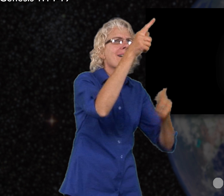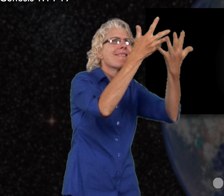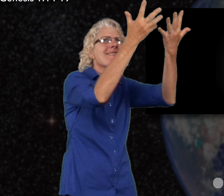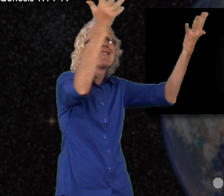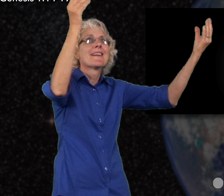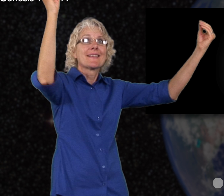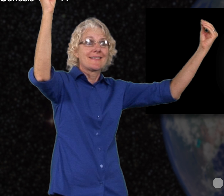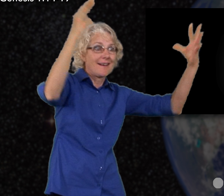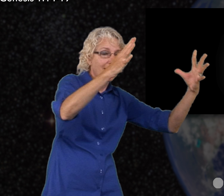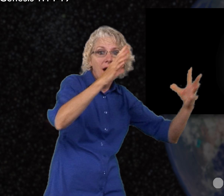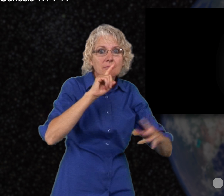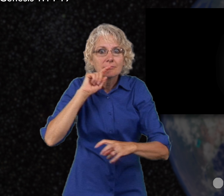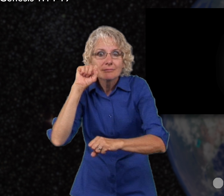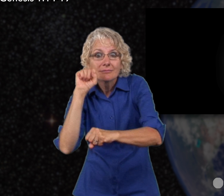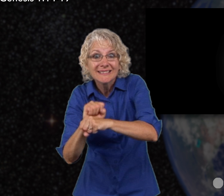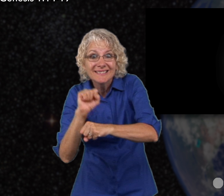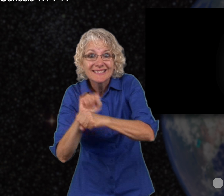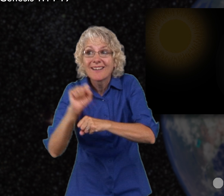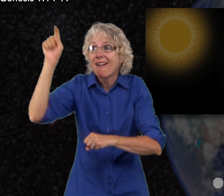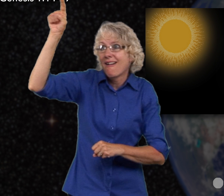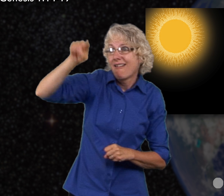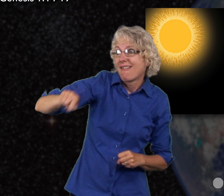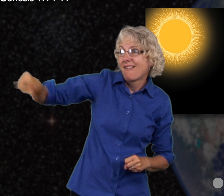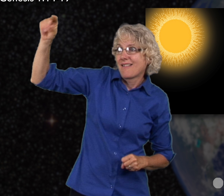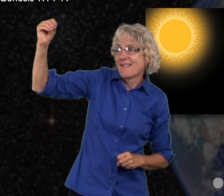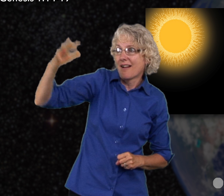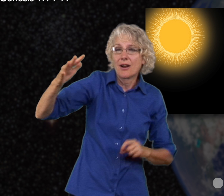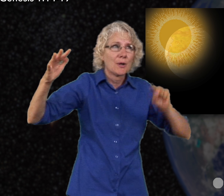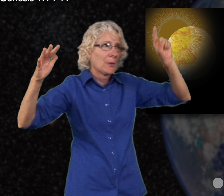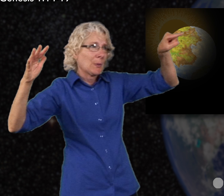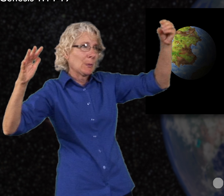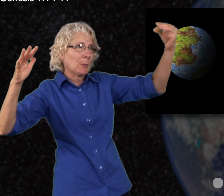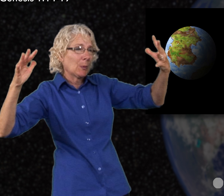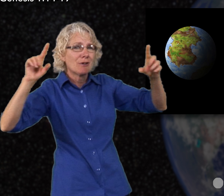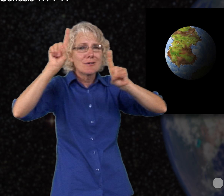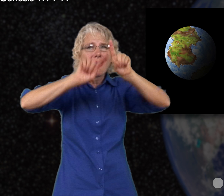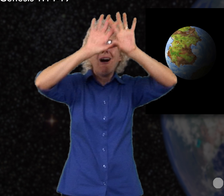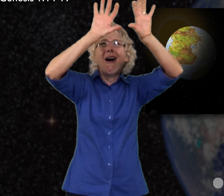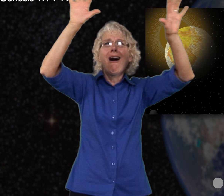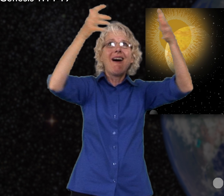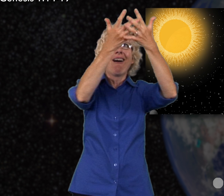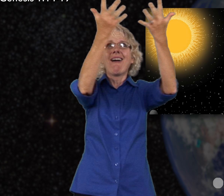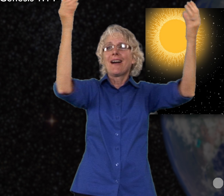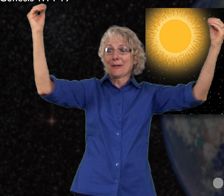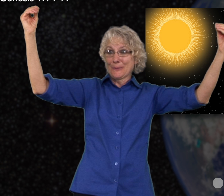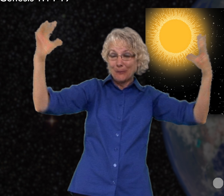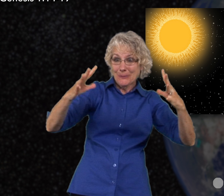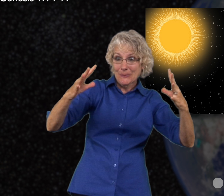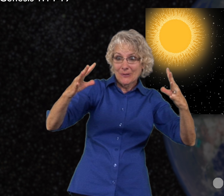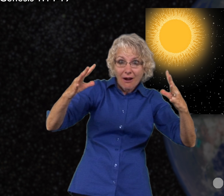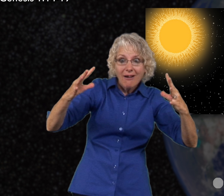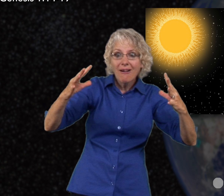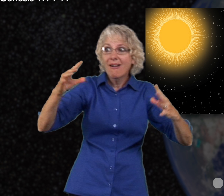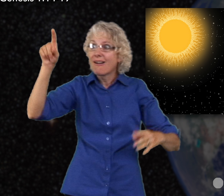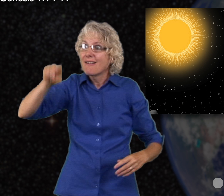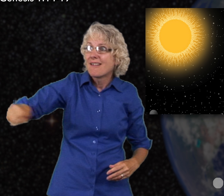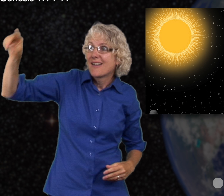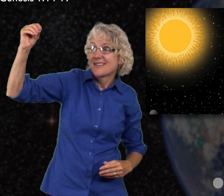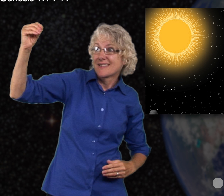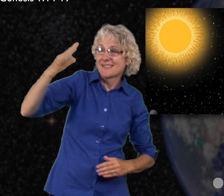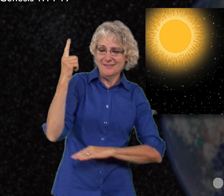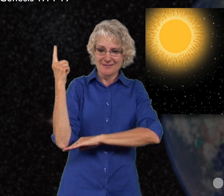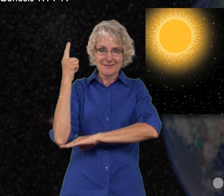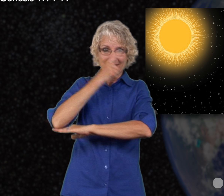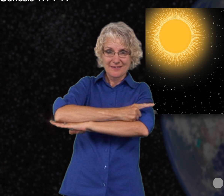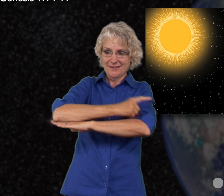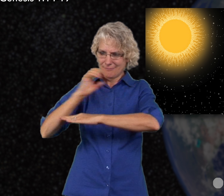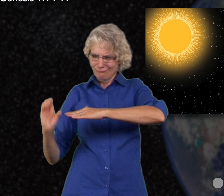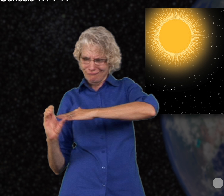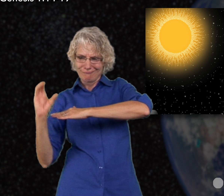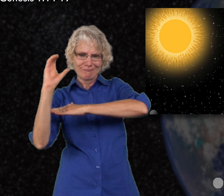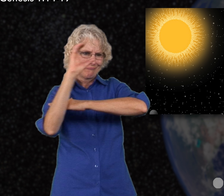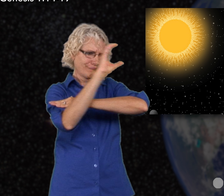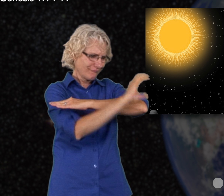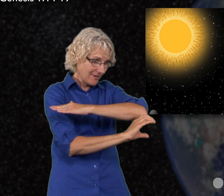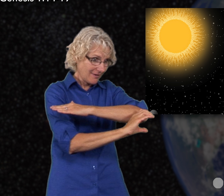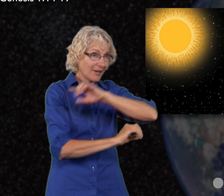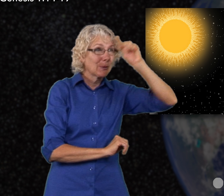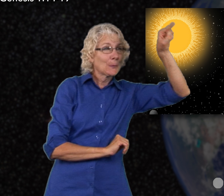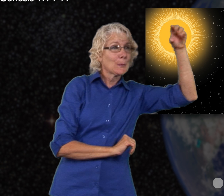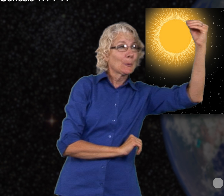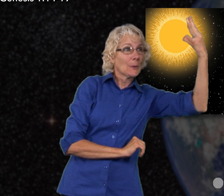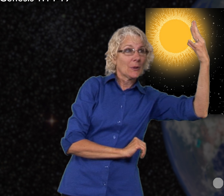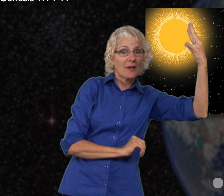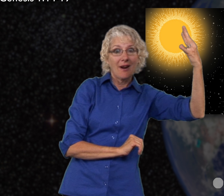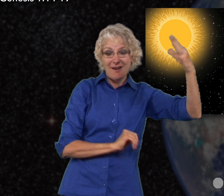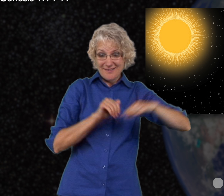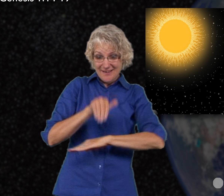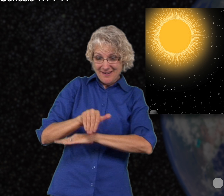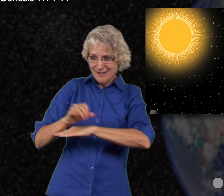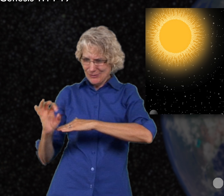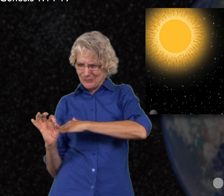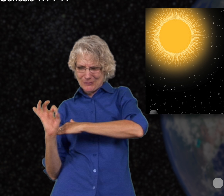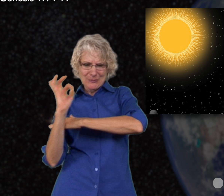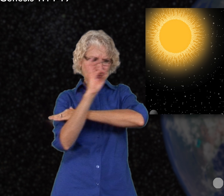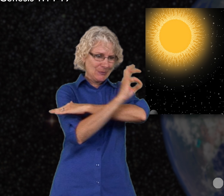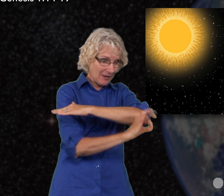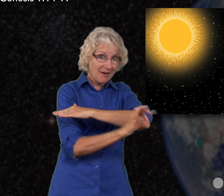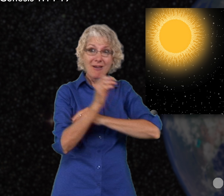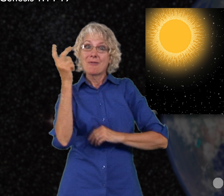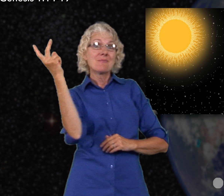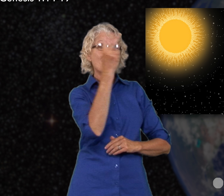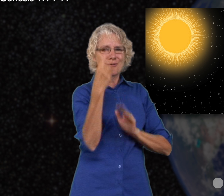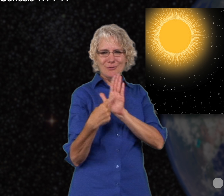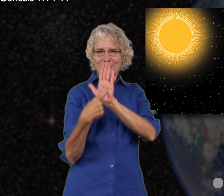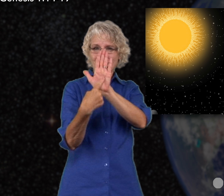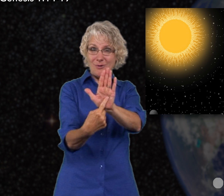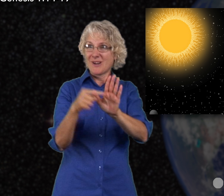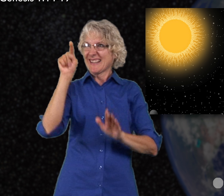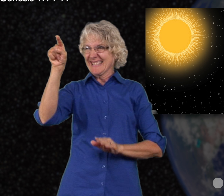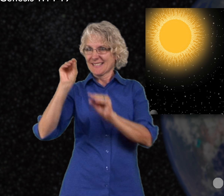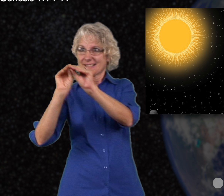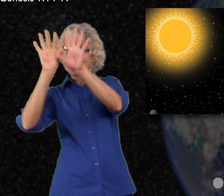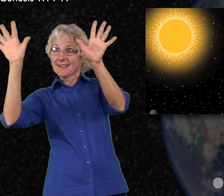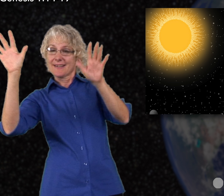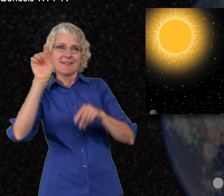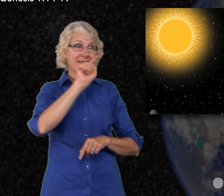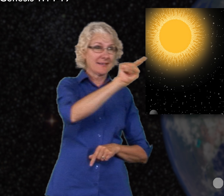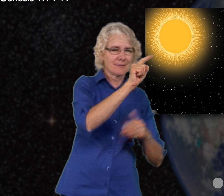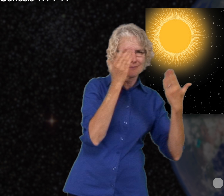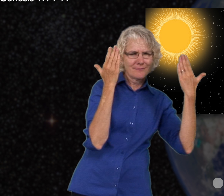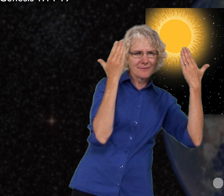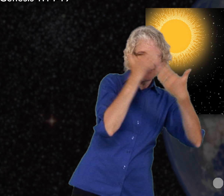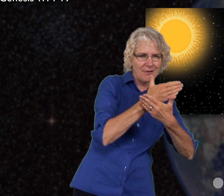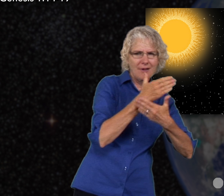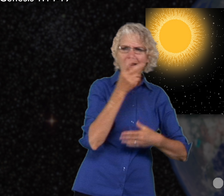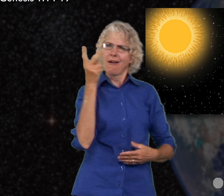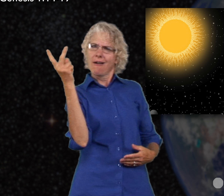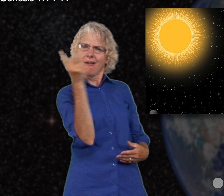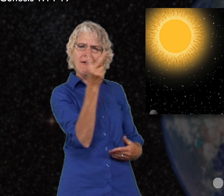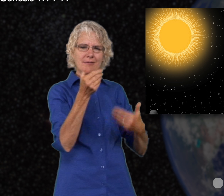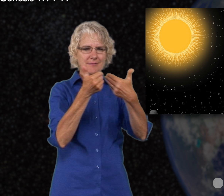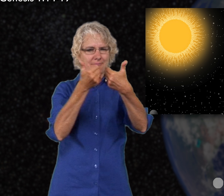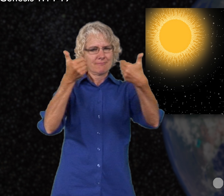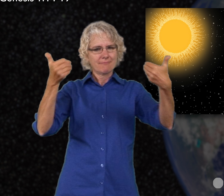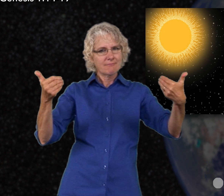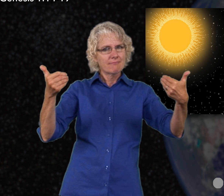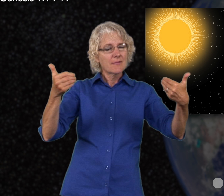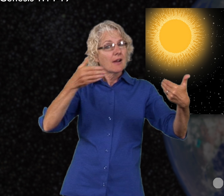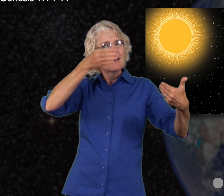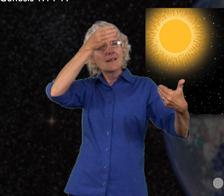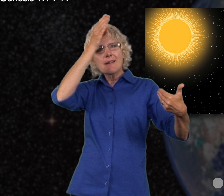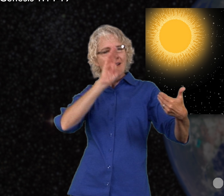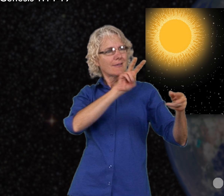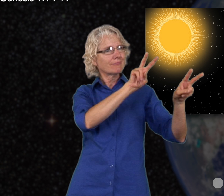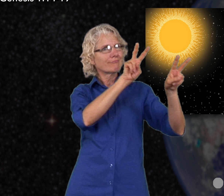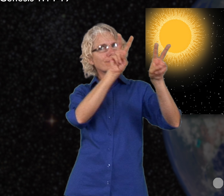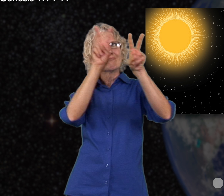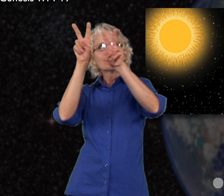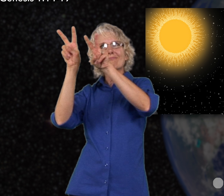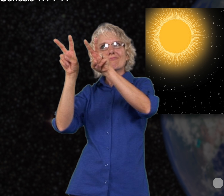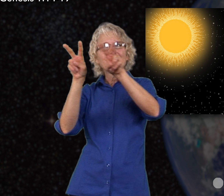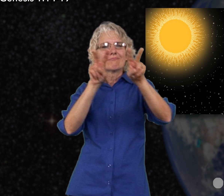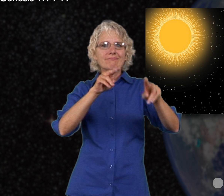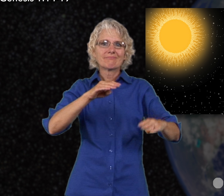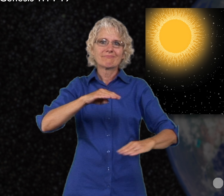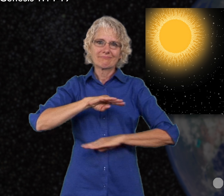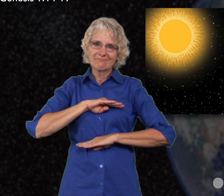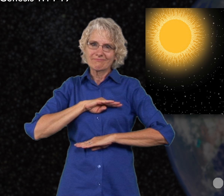God made two great lights: the greater light to rule the day and the lesser light to rule the night.